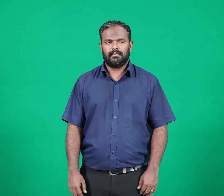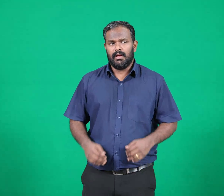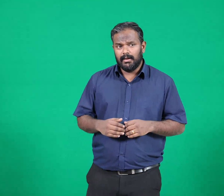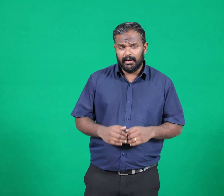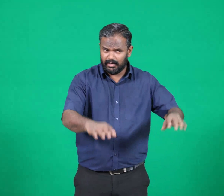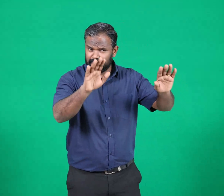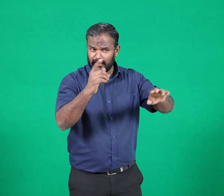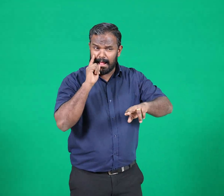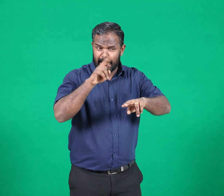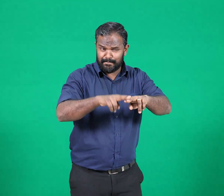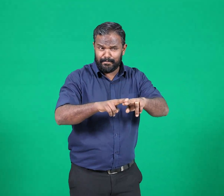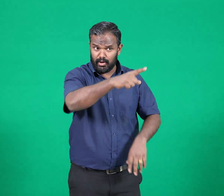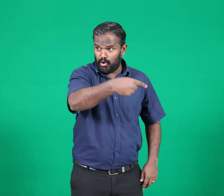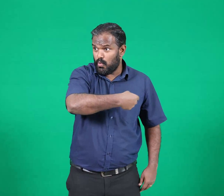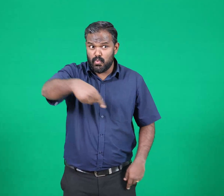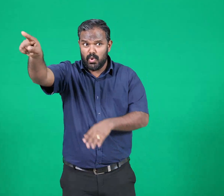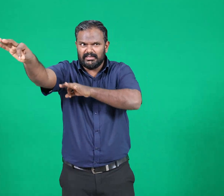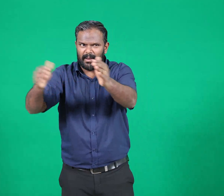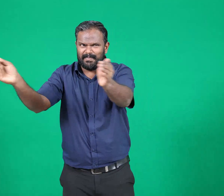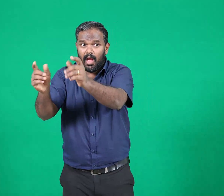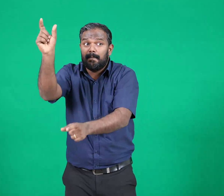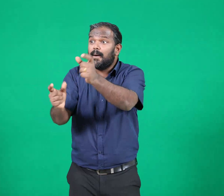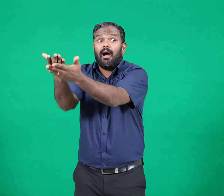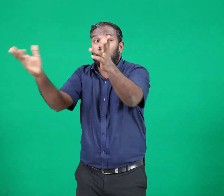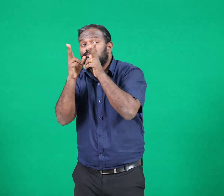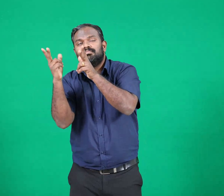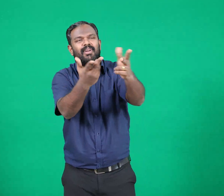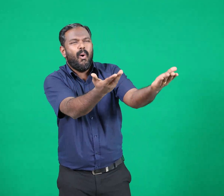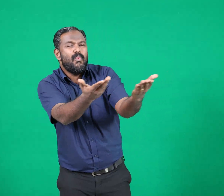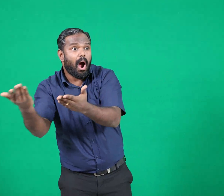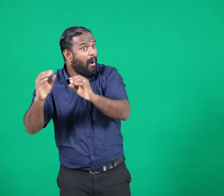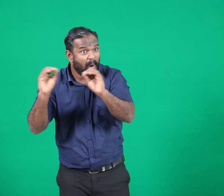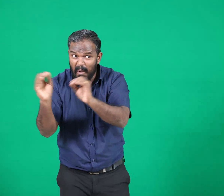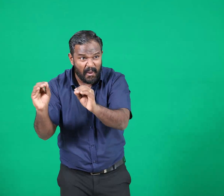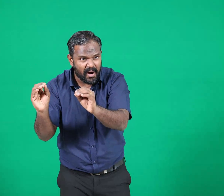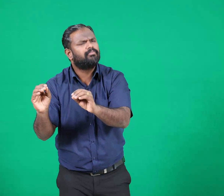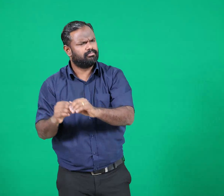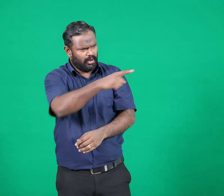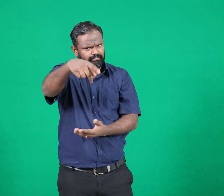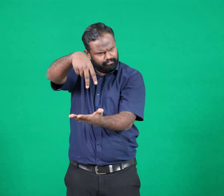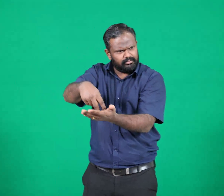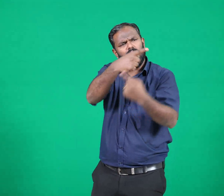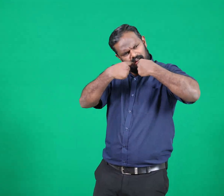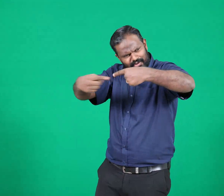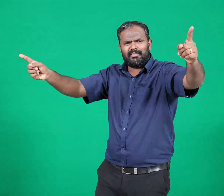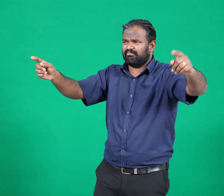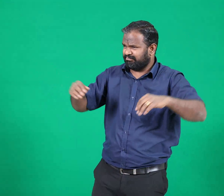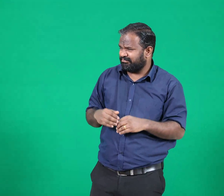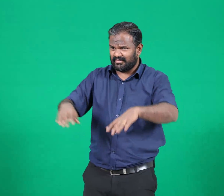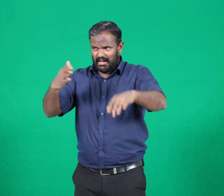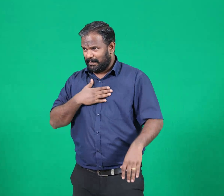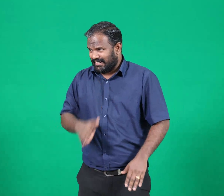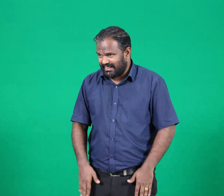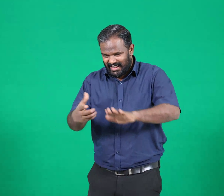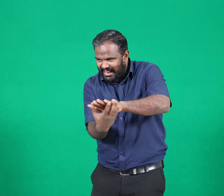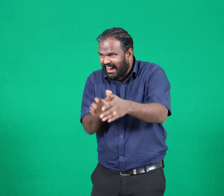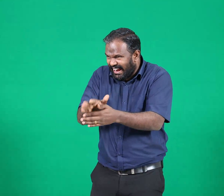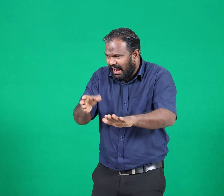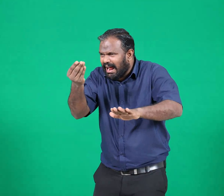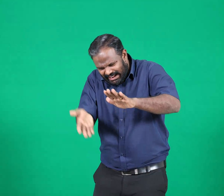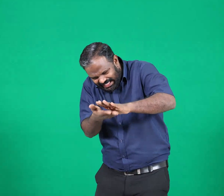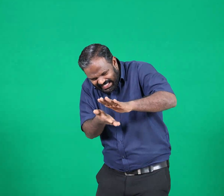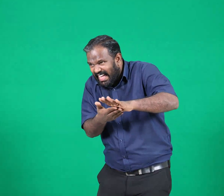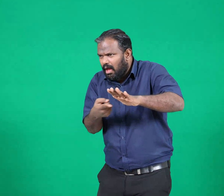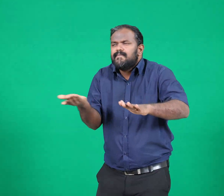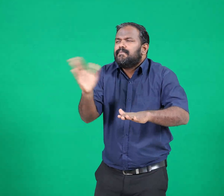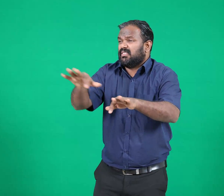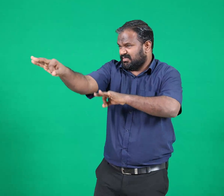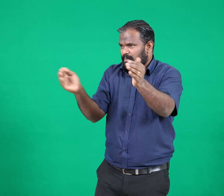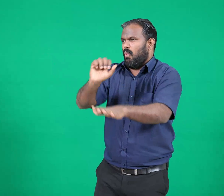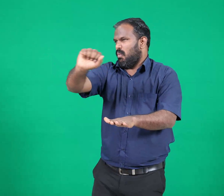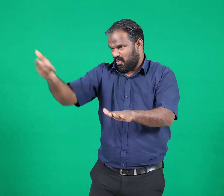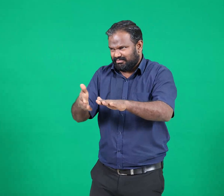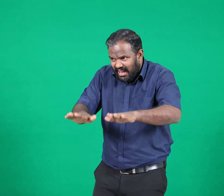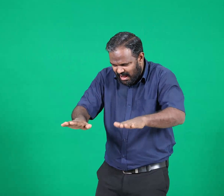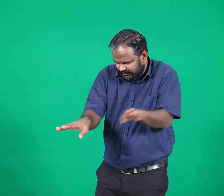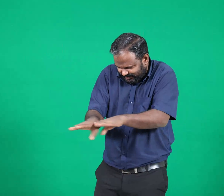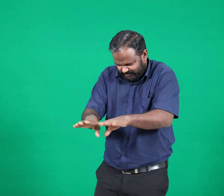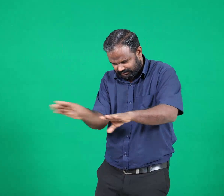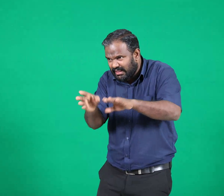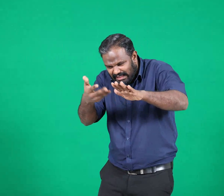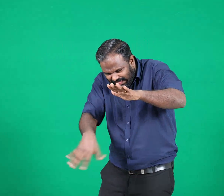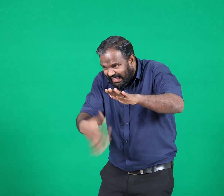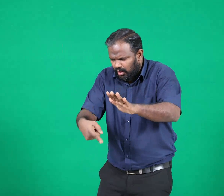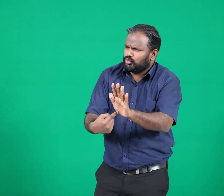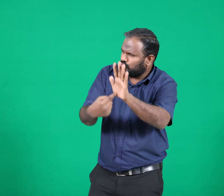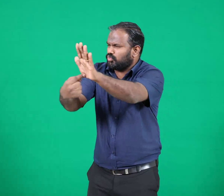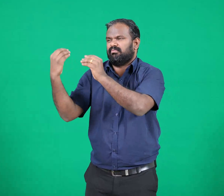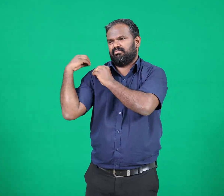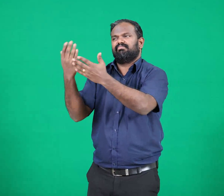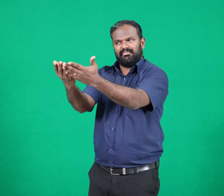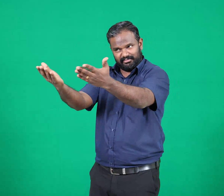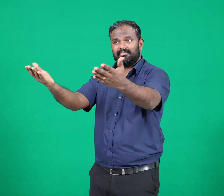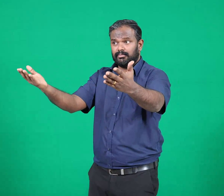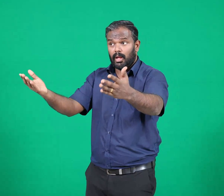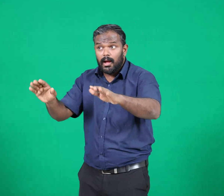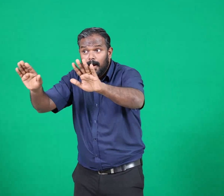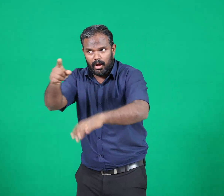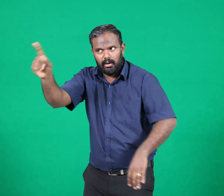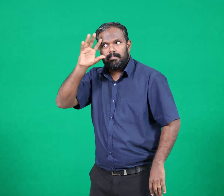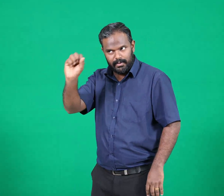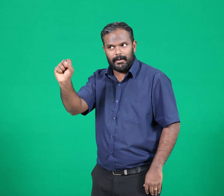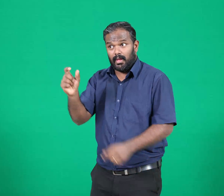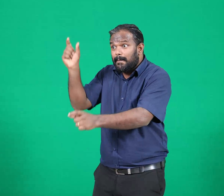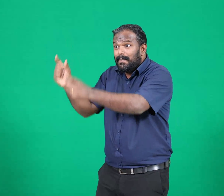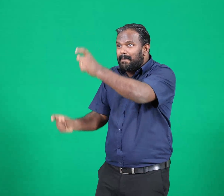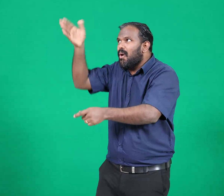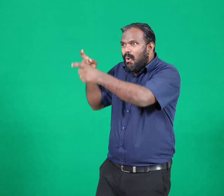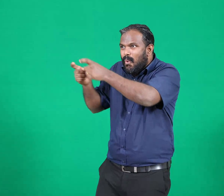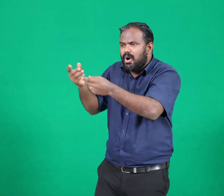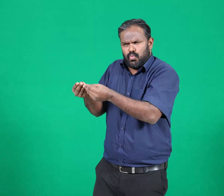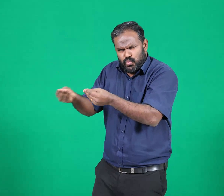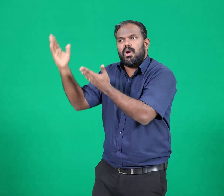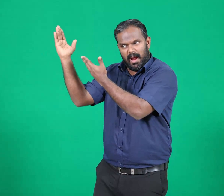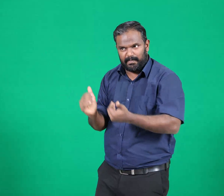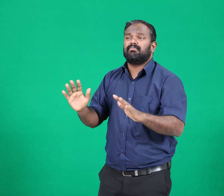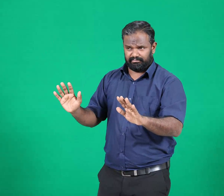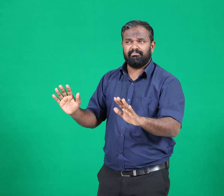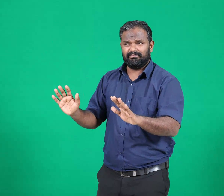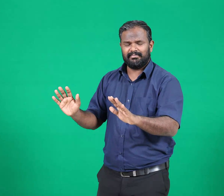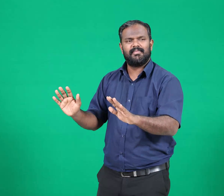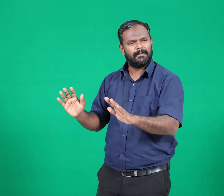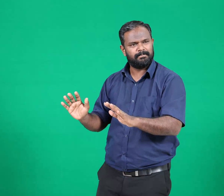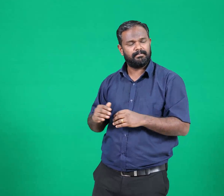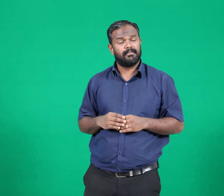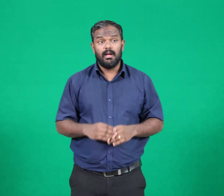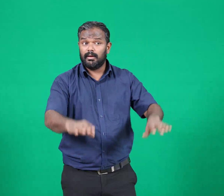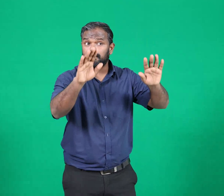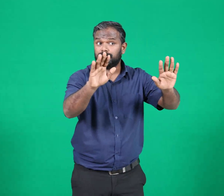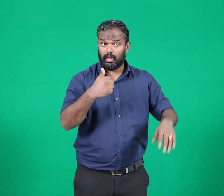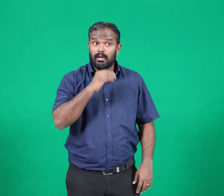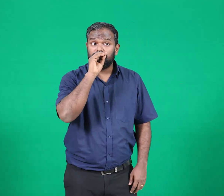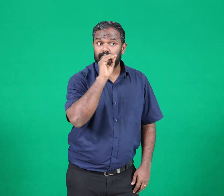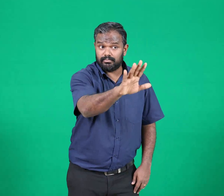But if you enter a town and they do not welcome you, go into the streets and declare, ' Even the dust of your town that clings to our feet, we wipe off as a testimony against you.